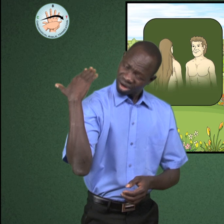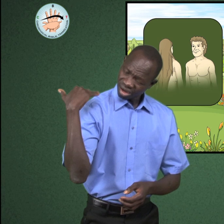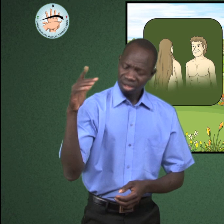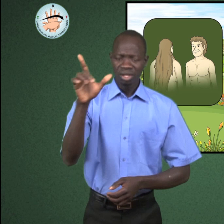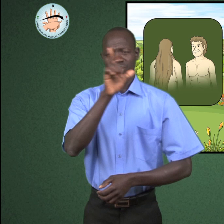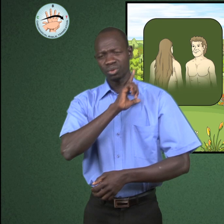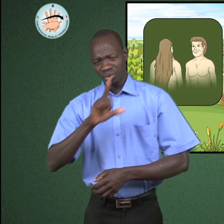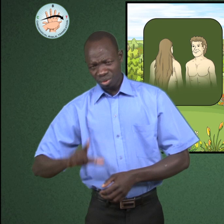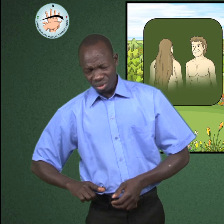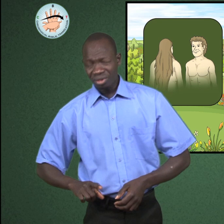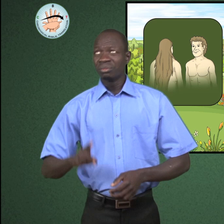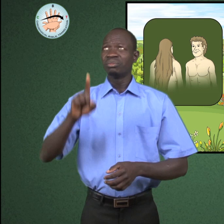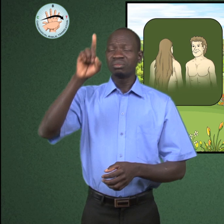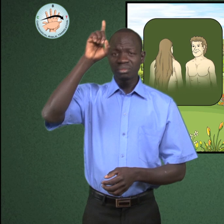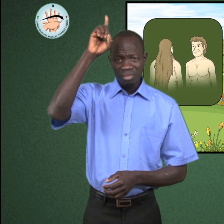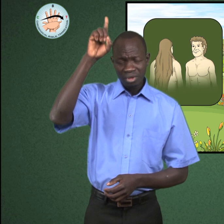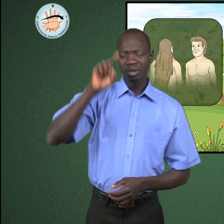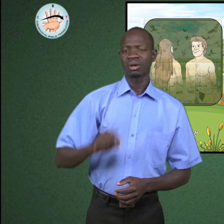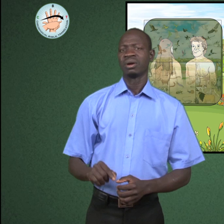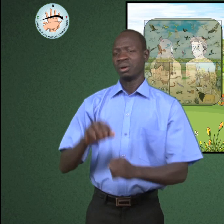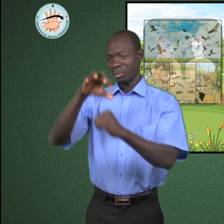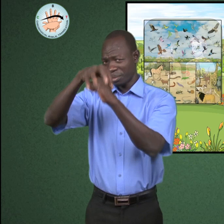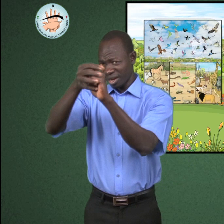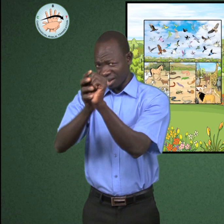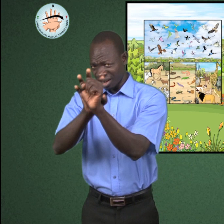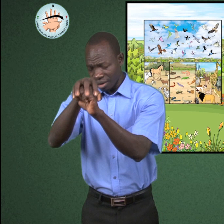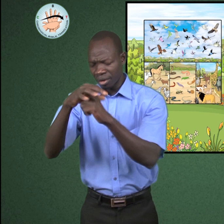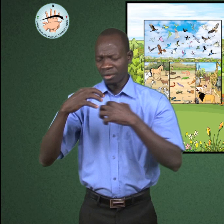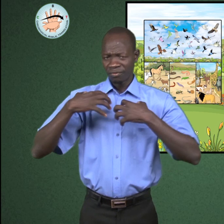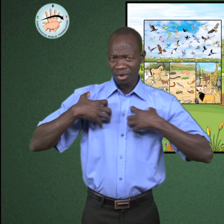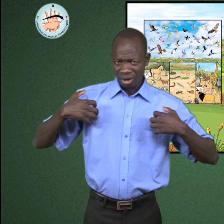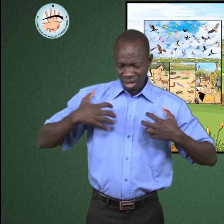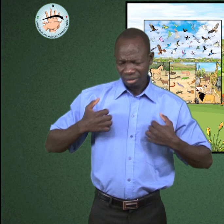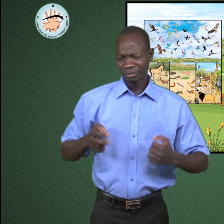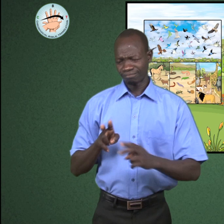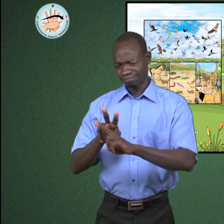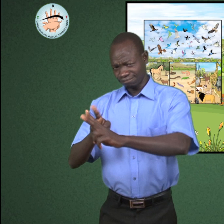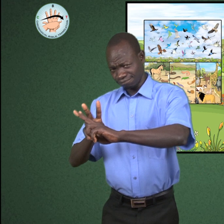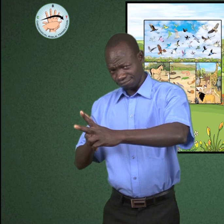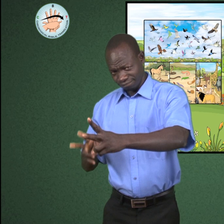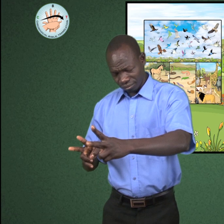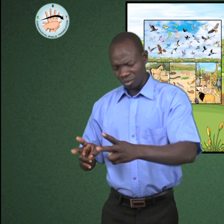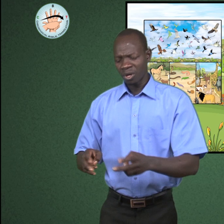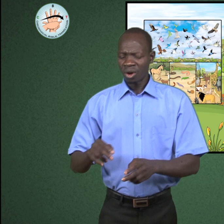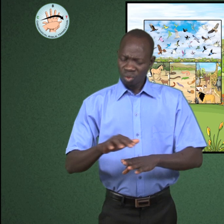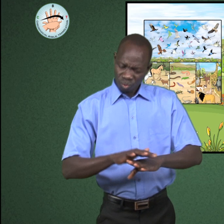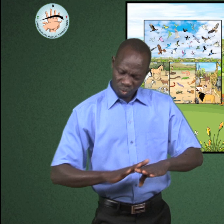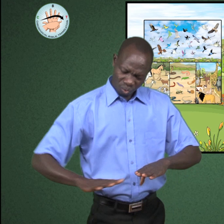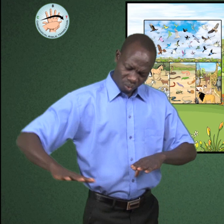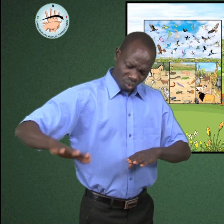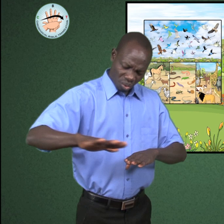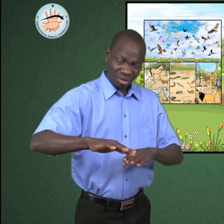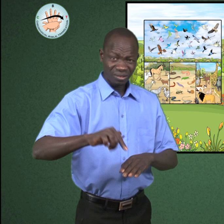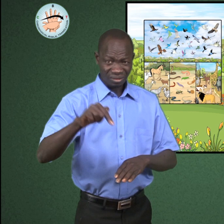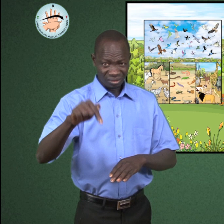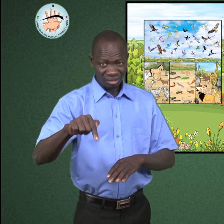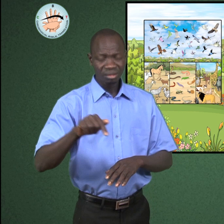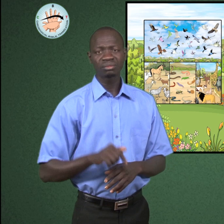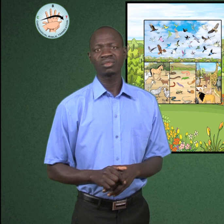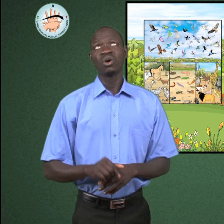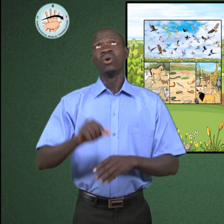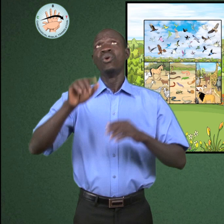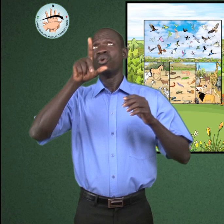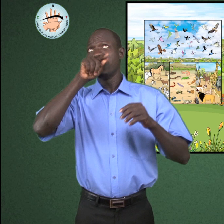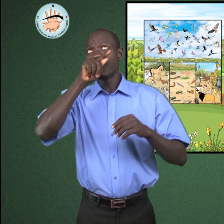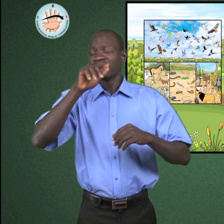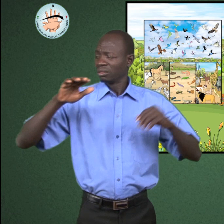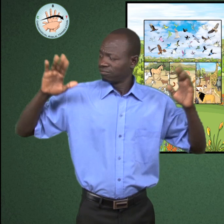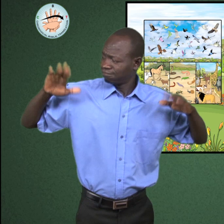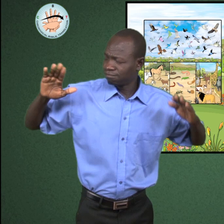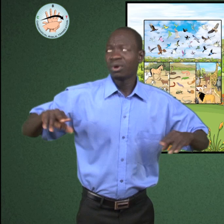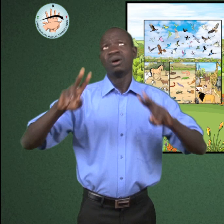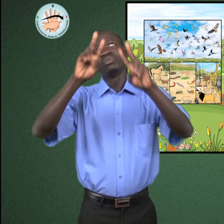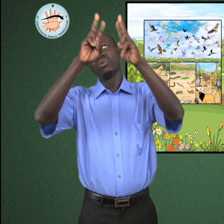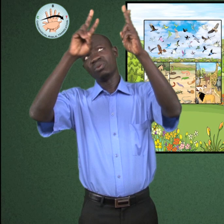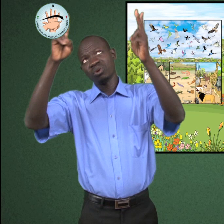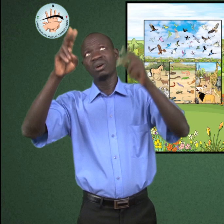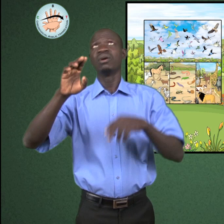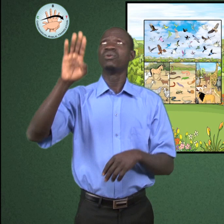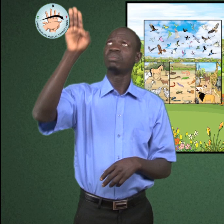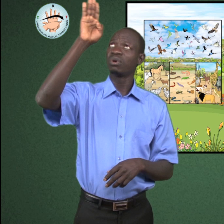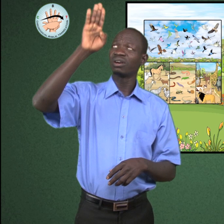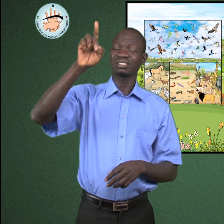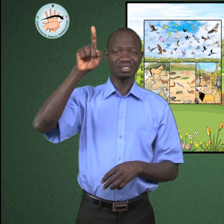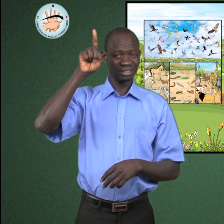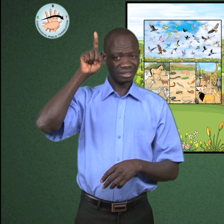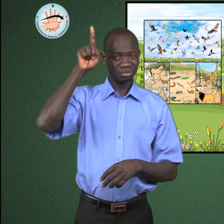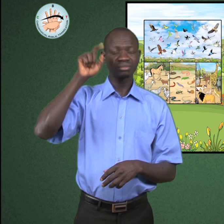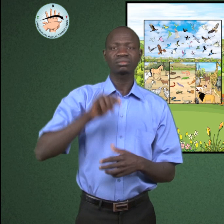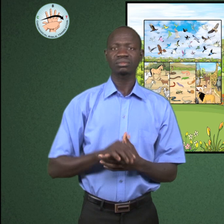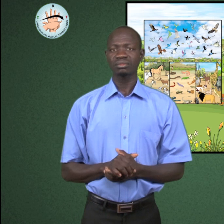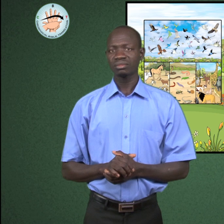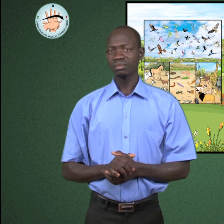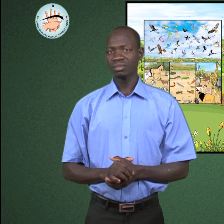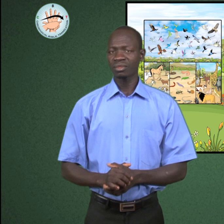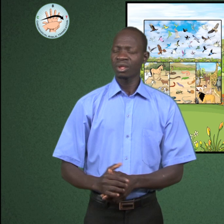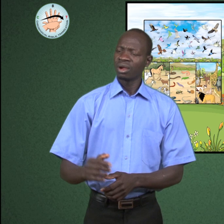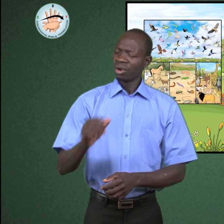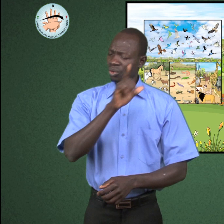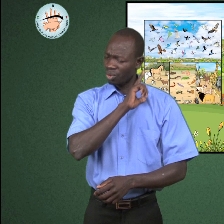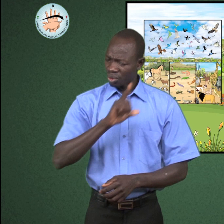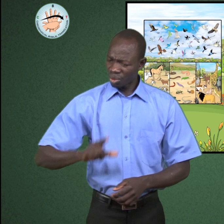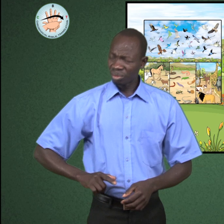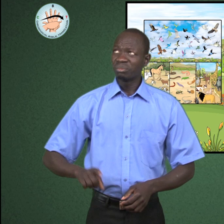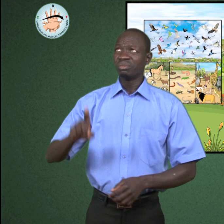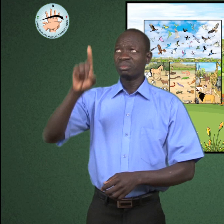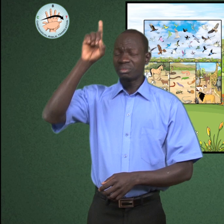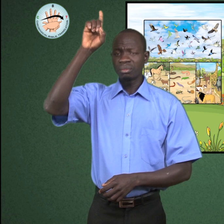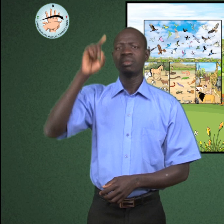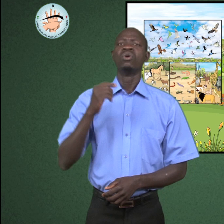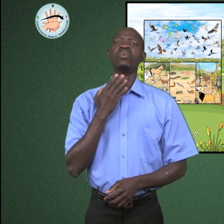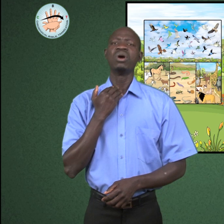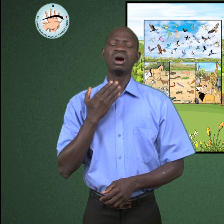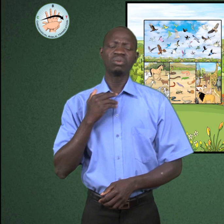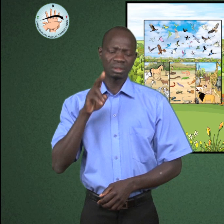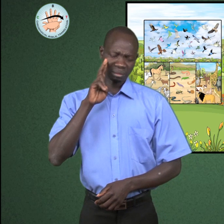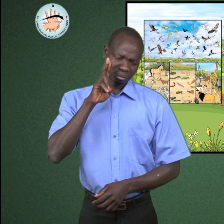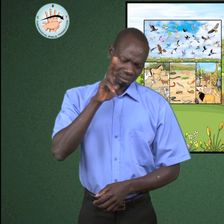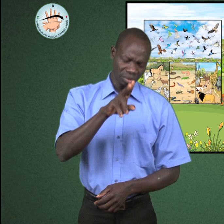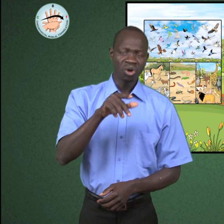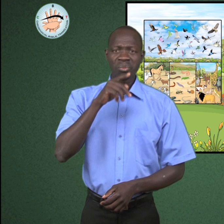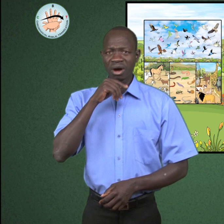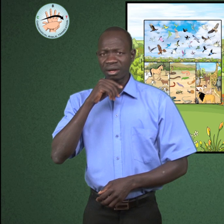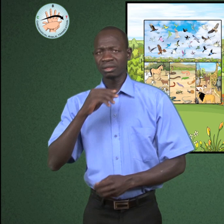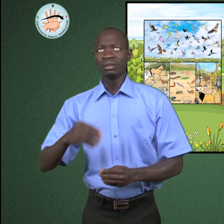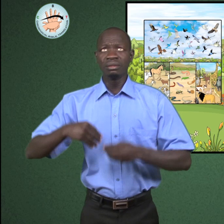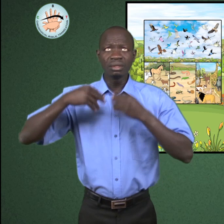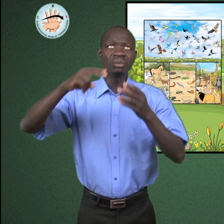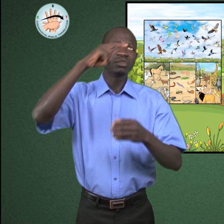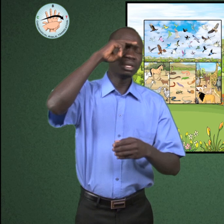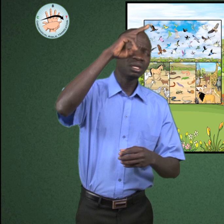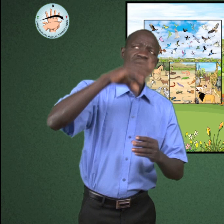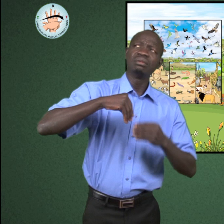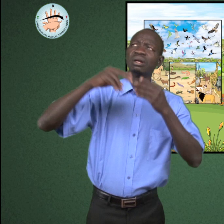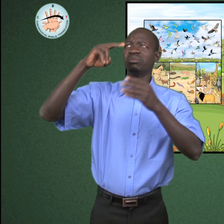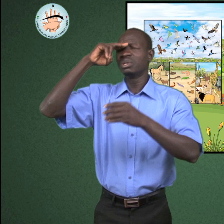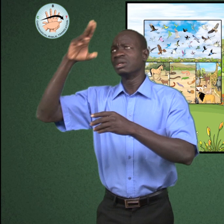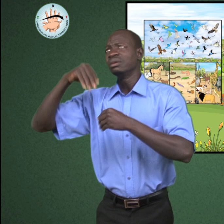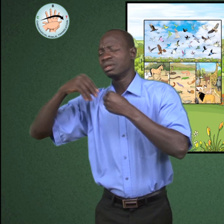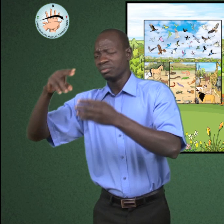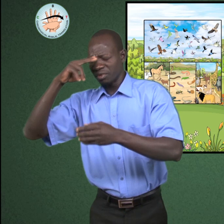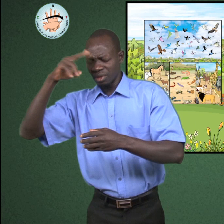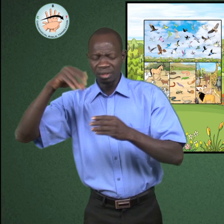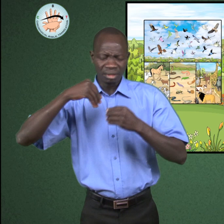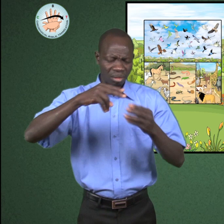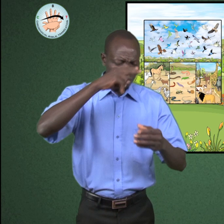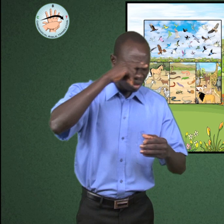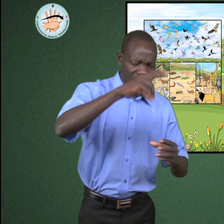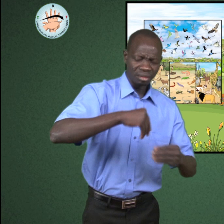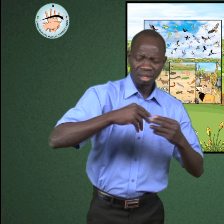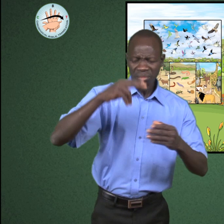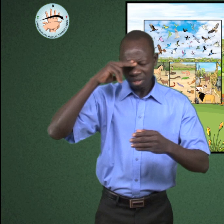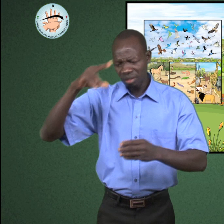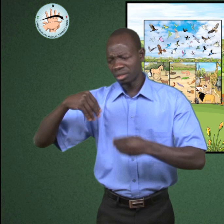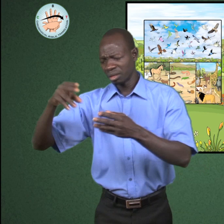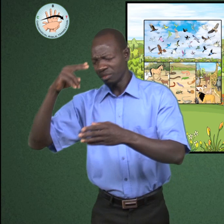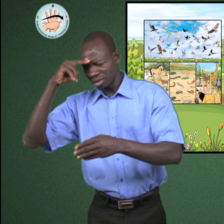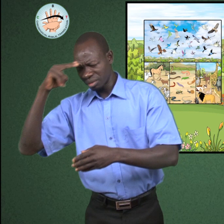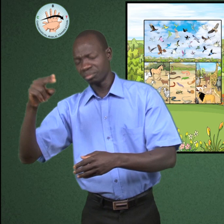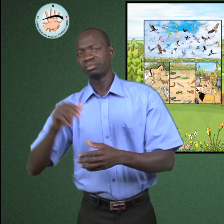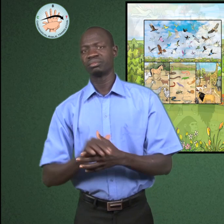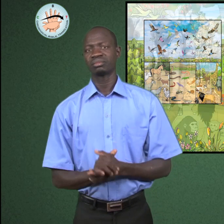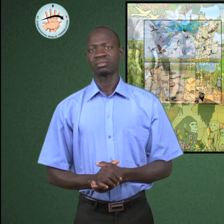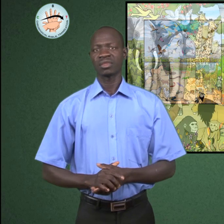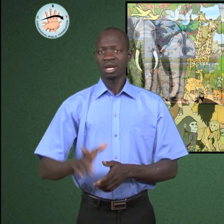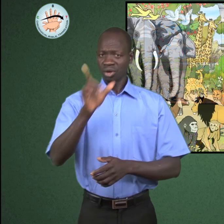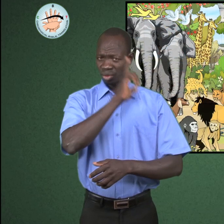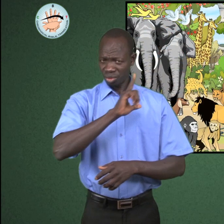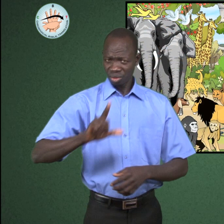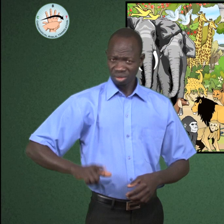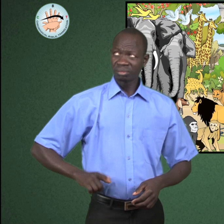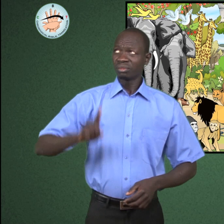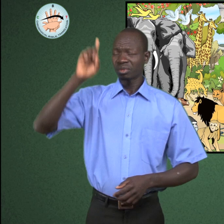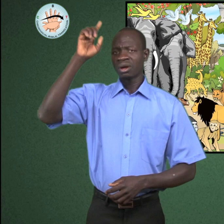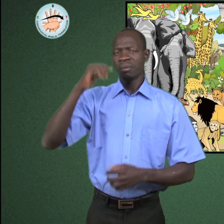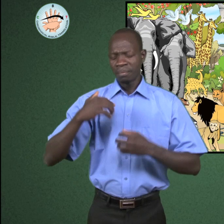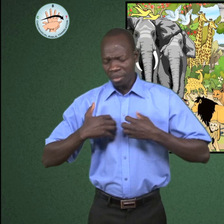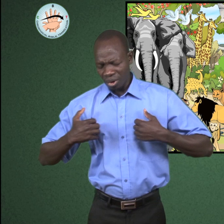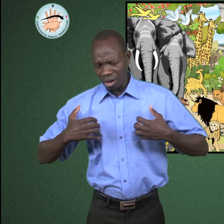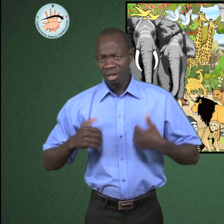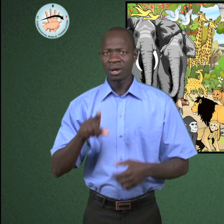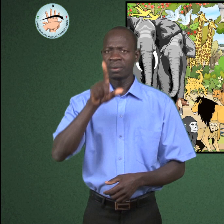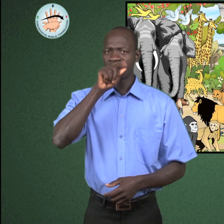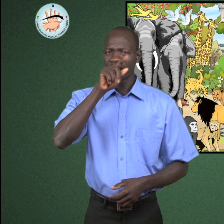And out of the ground the LORD God formed every beast of the field and every bird of the air, and He brought them to the man to see what he would name each one.